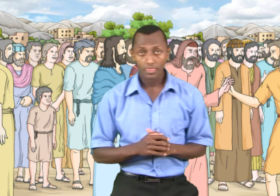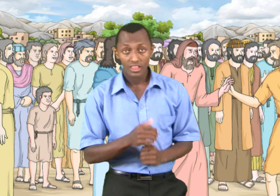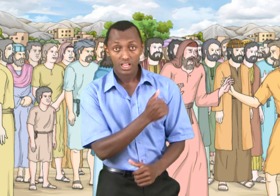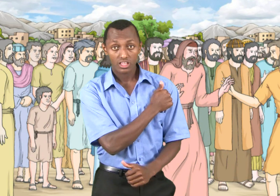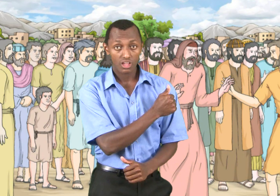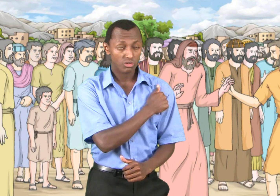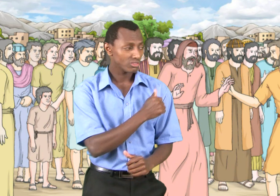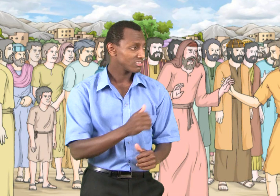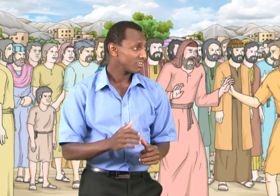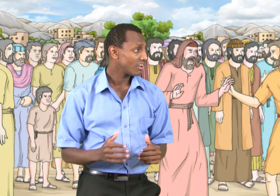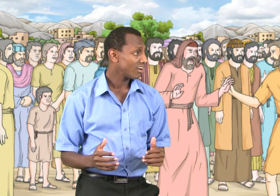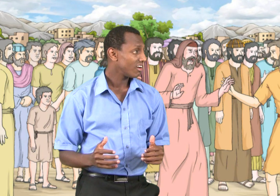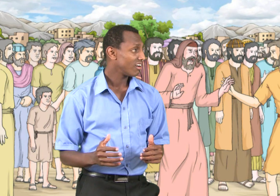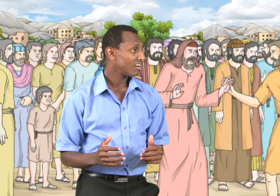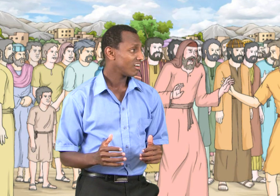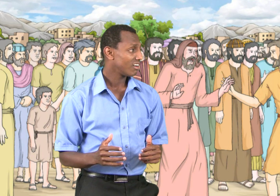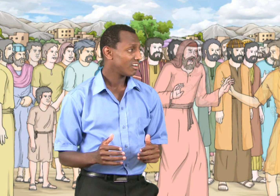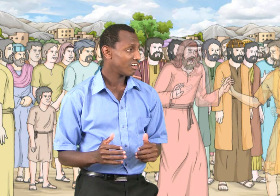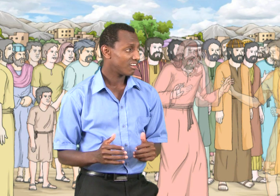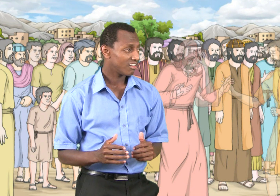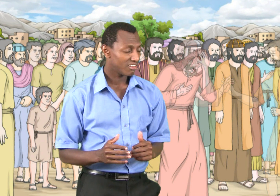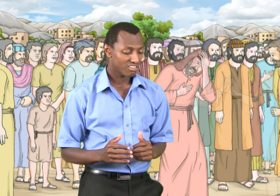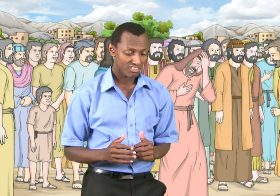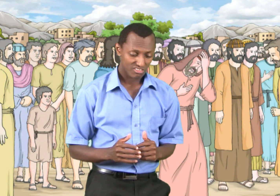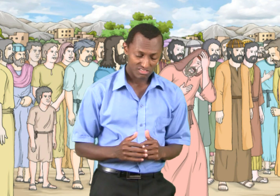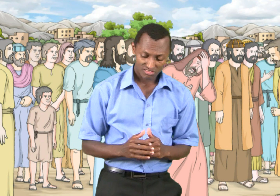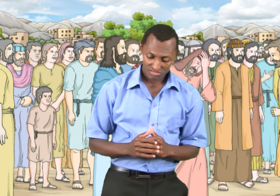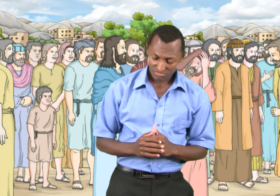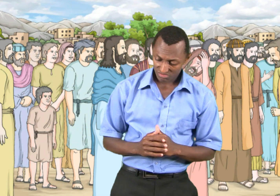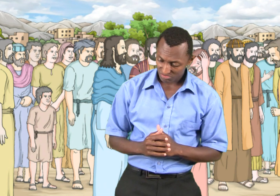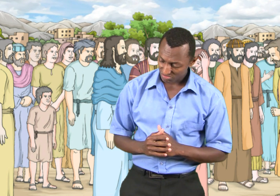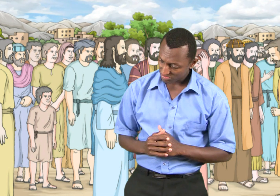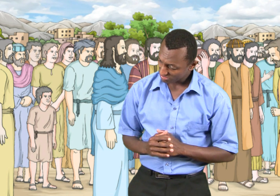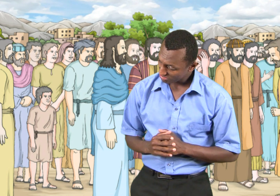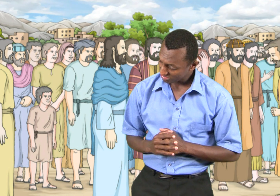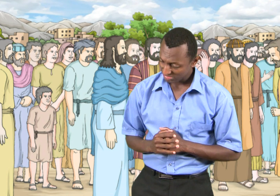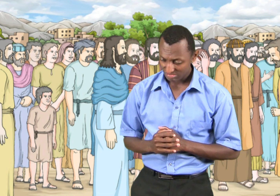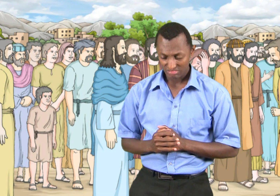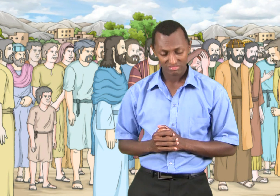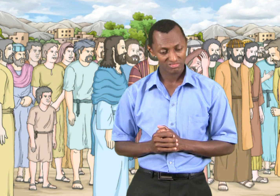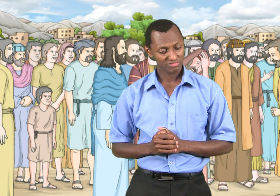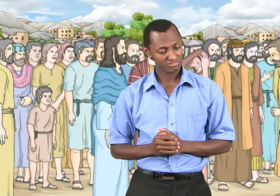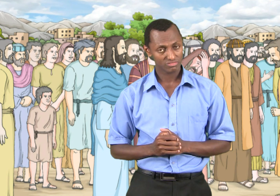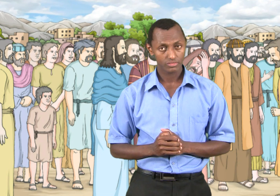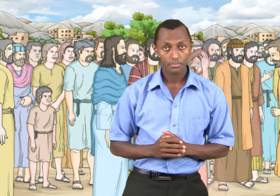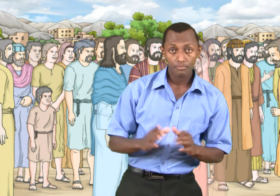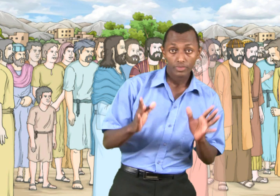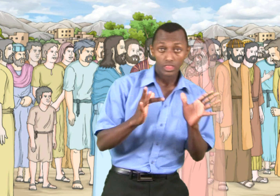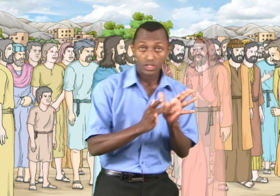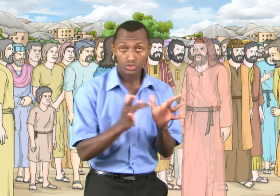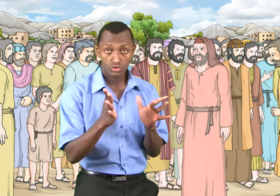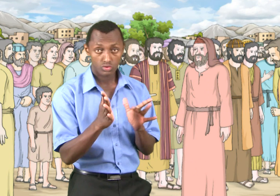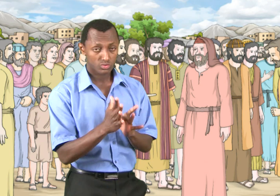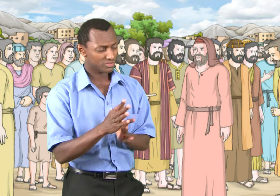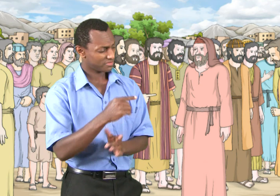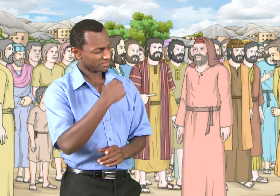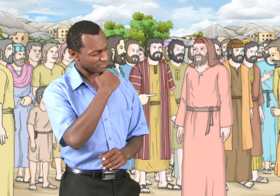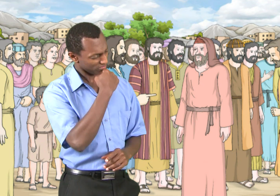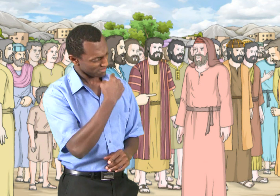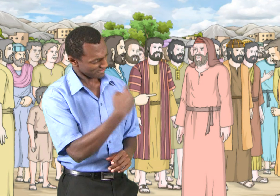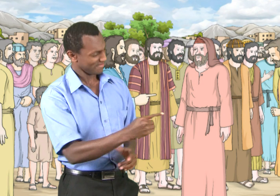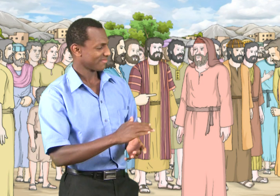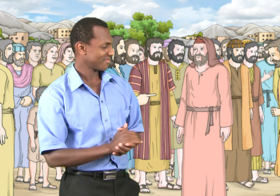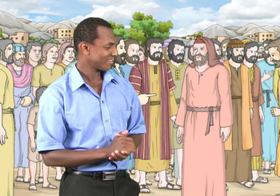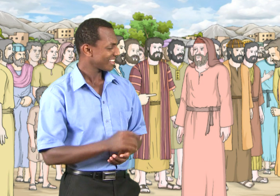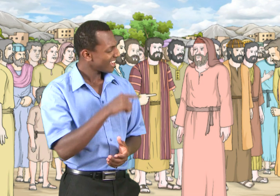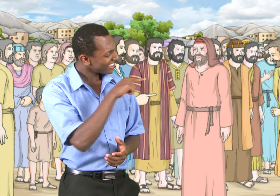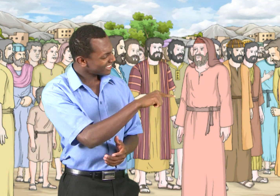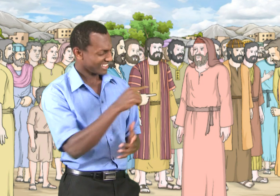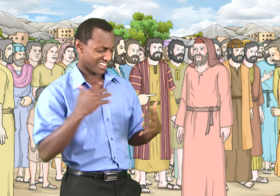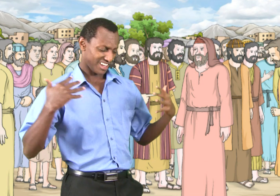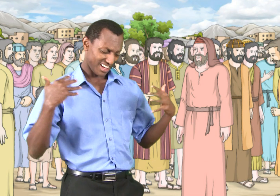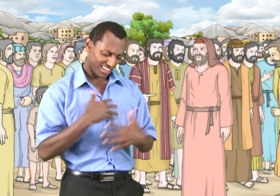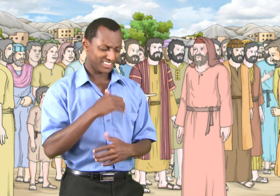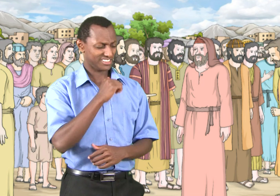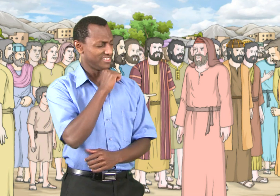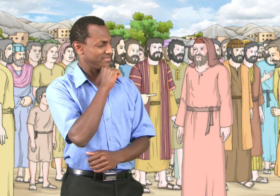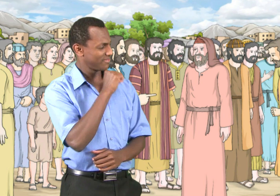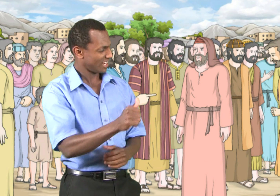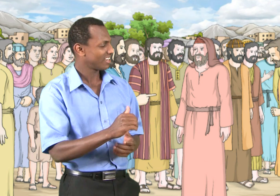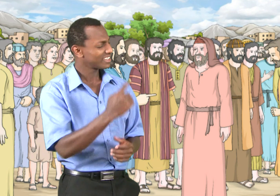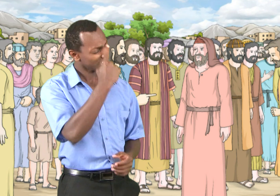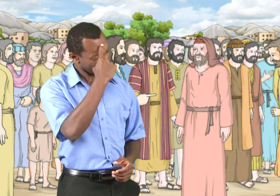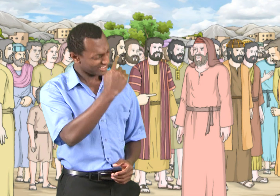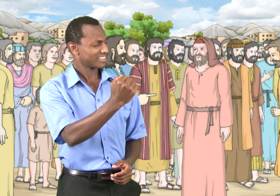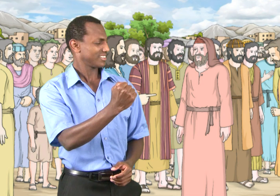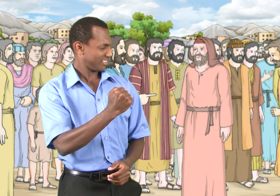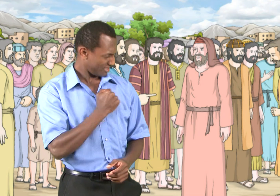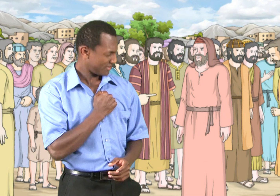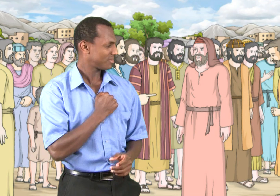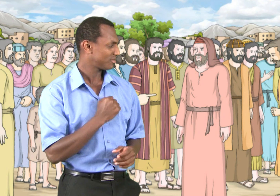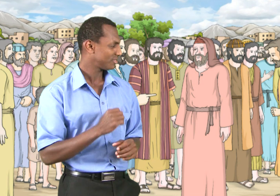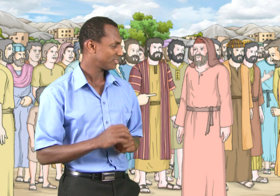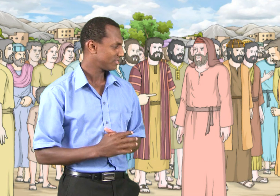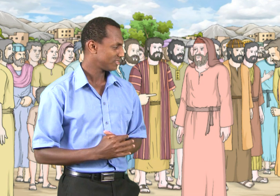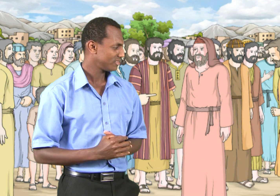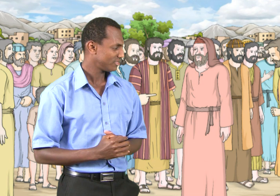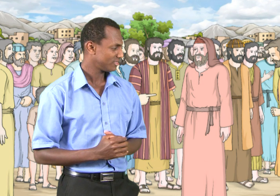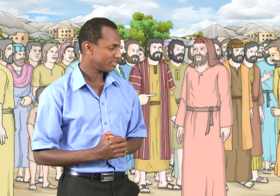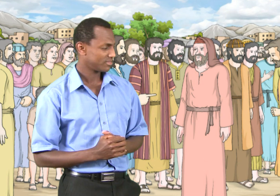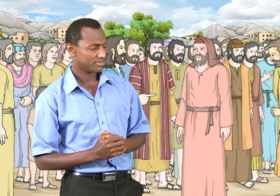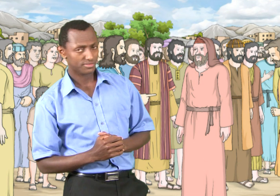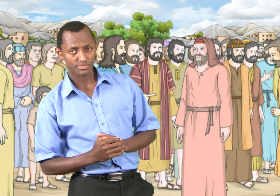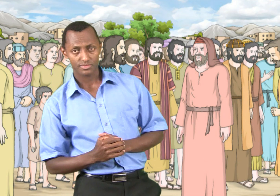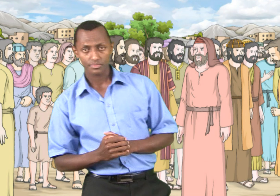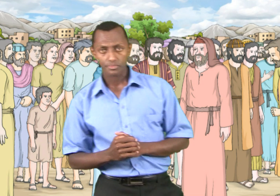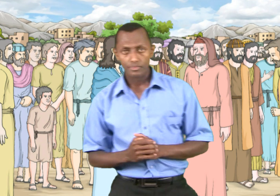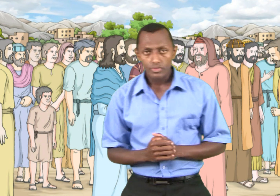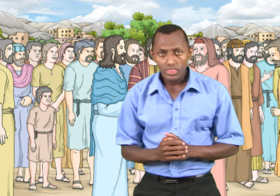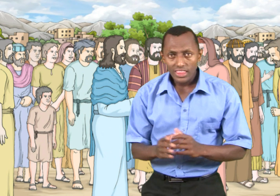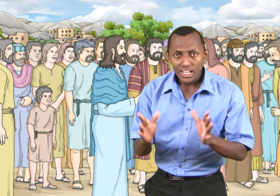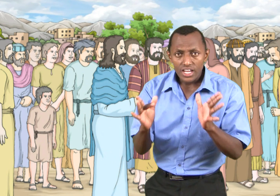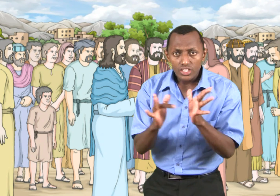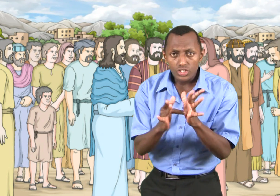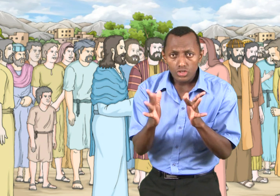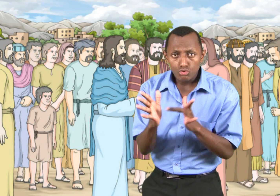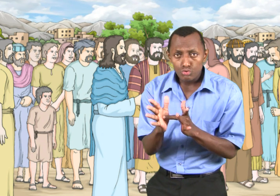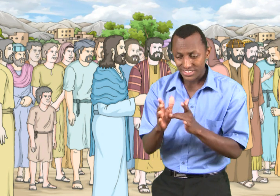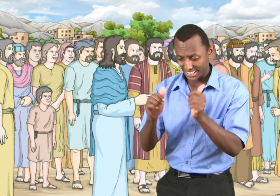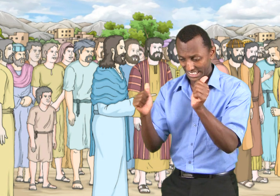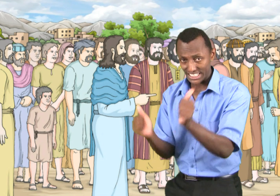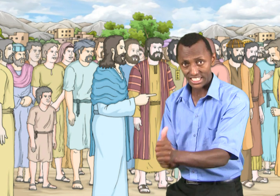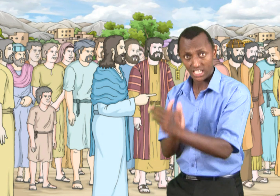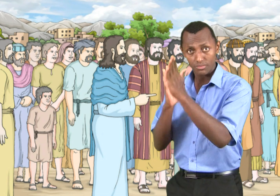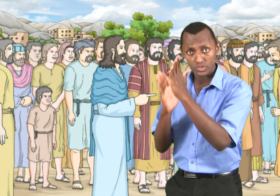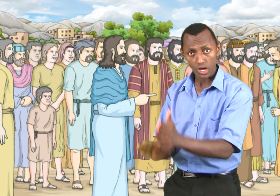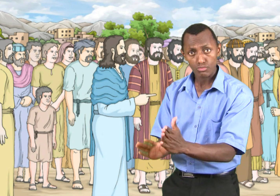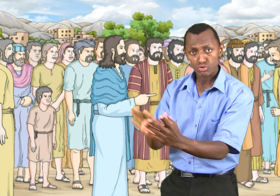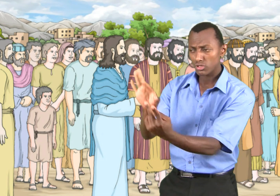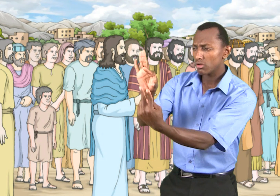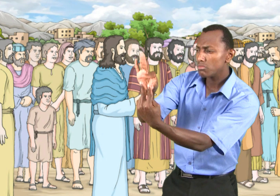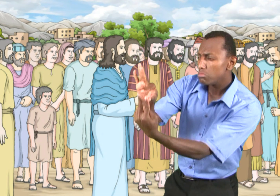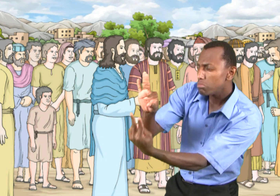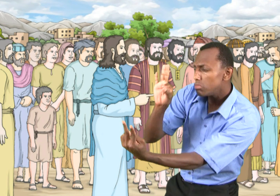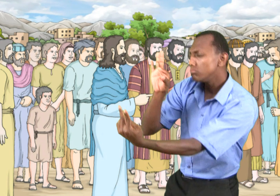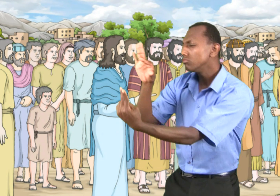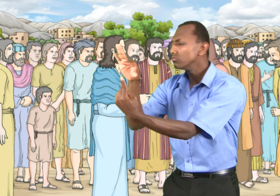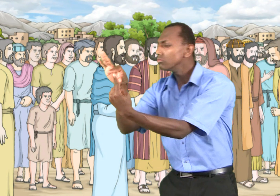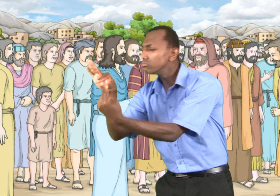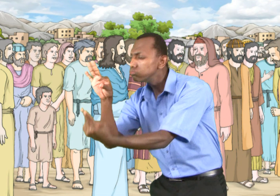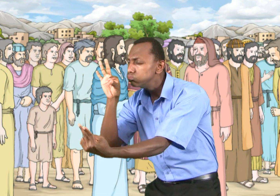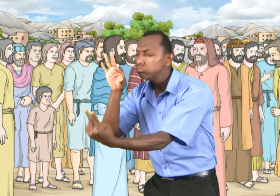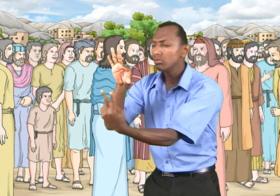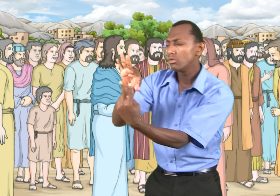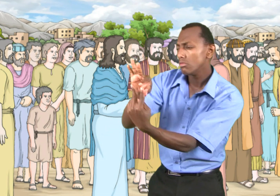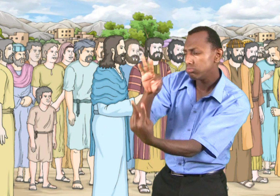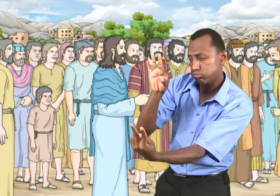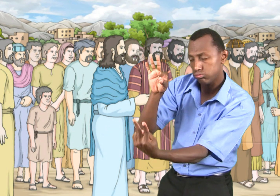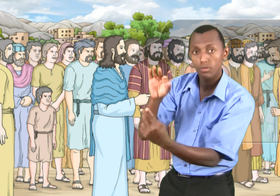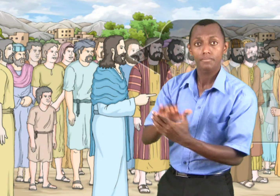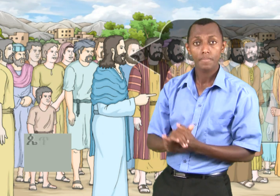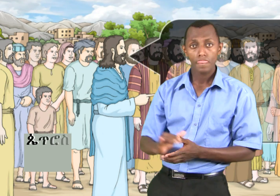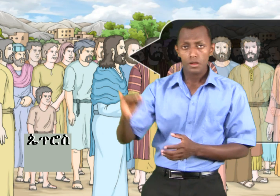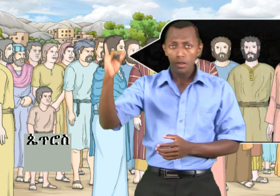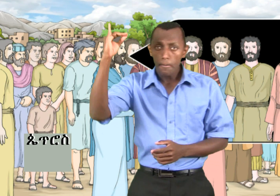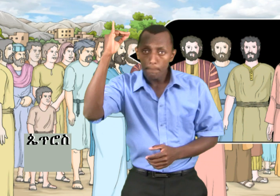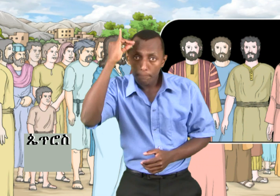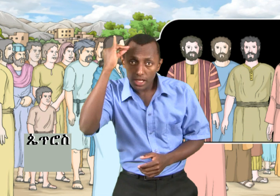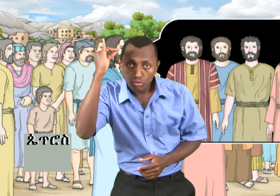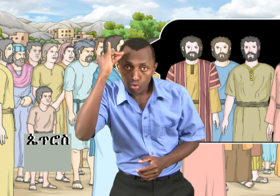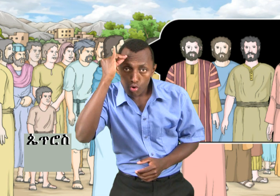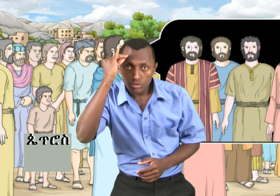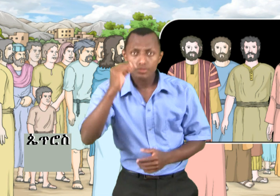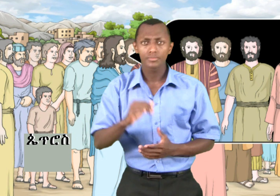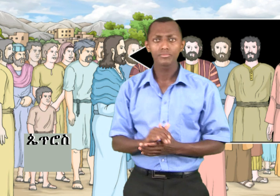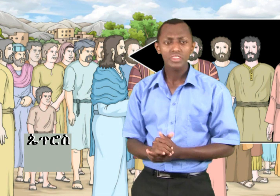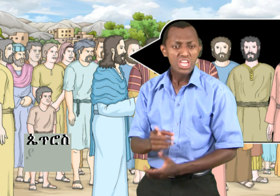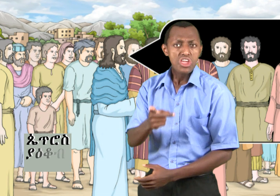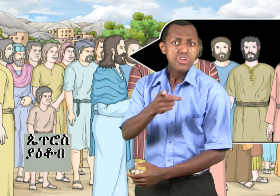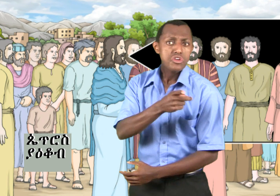But Jesus overheard their conversation and said to Jairus, “Do not be afraid; just believe.”